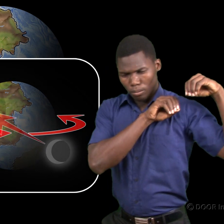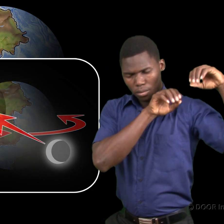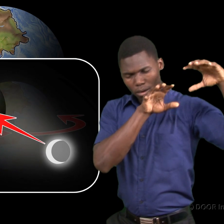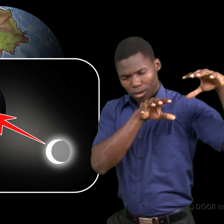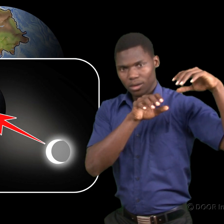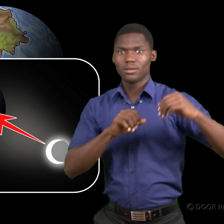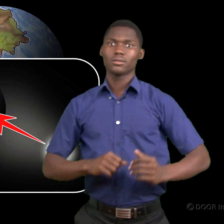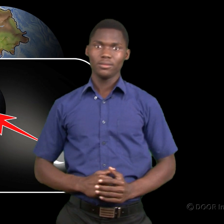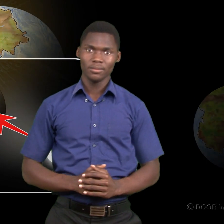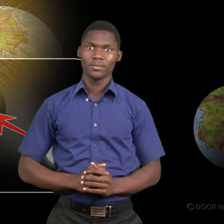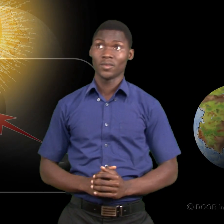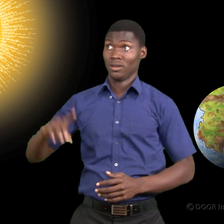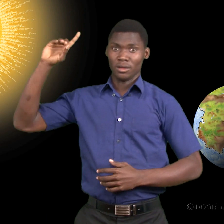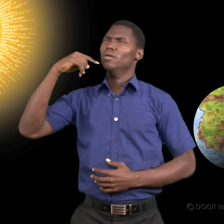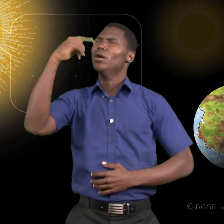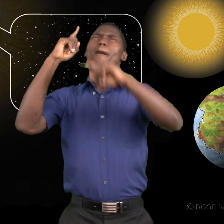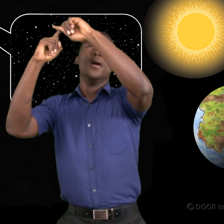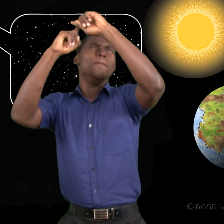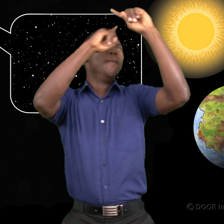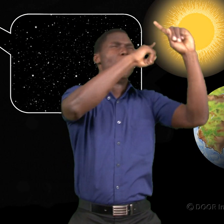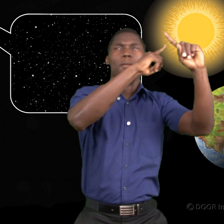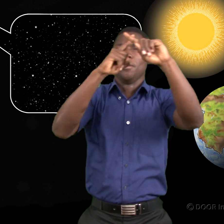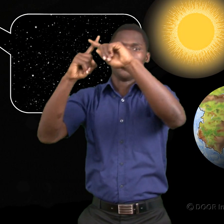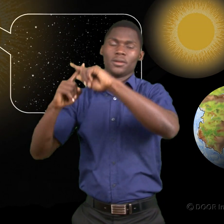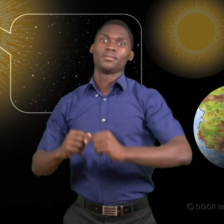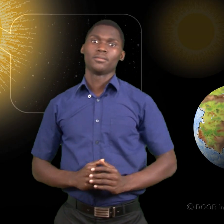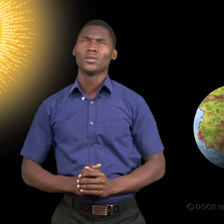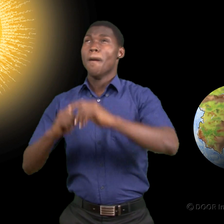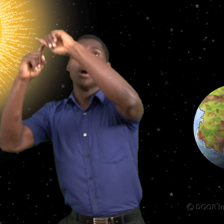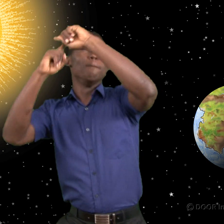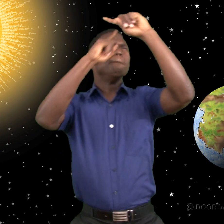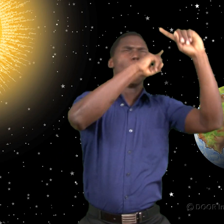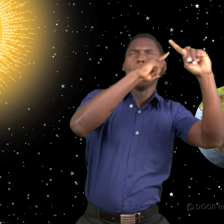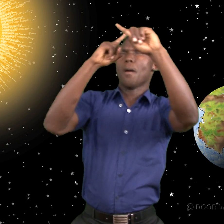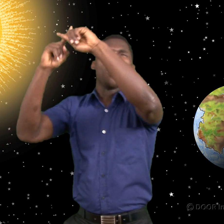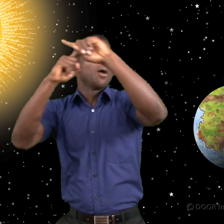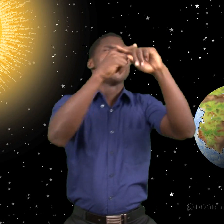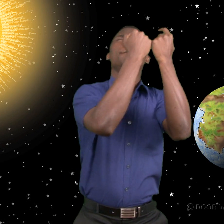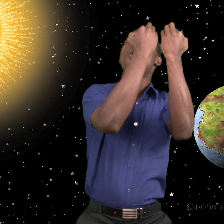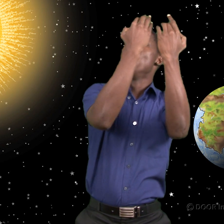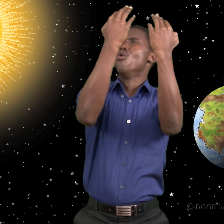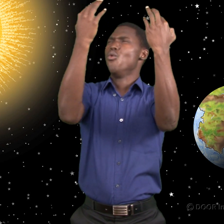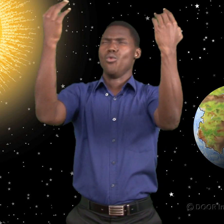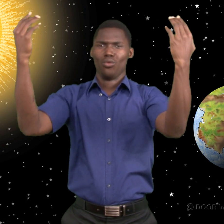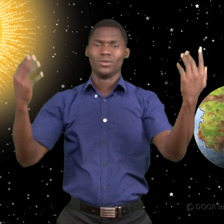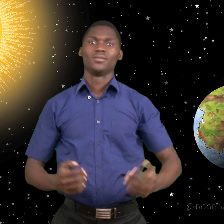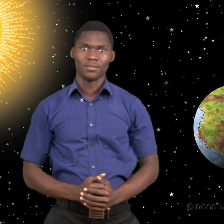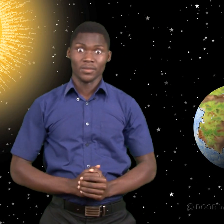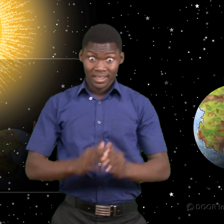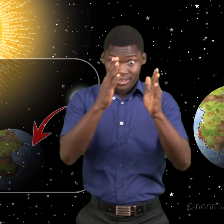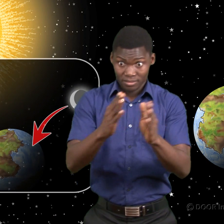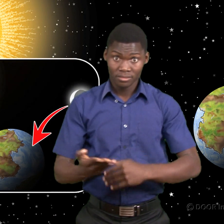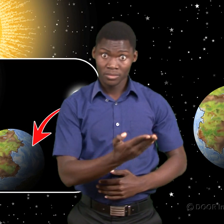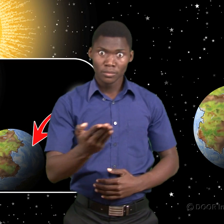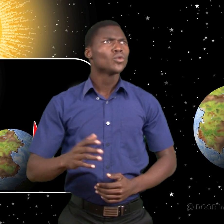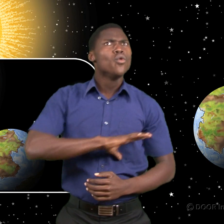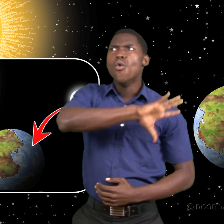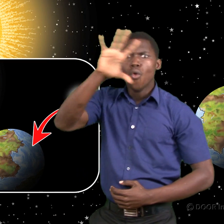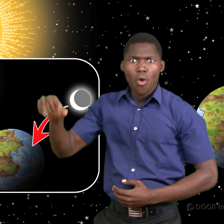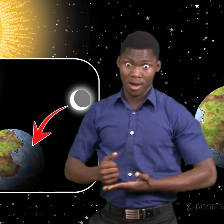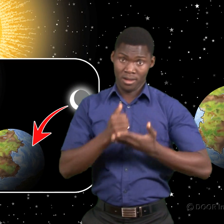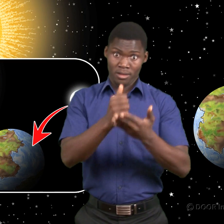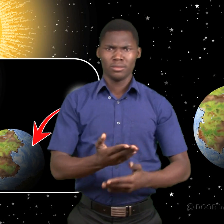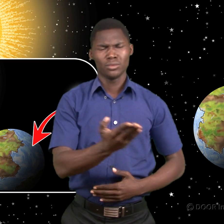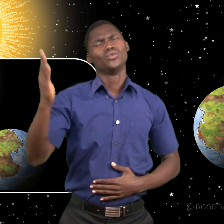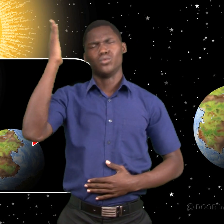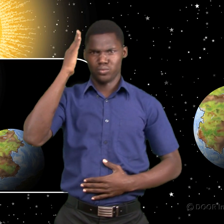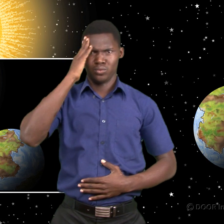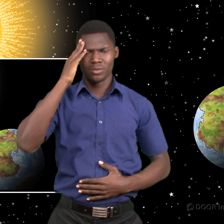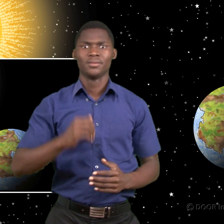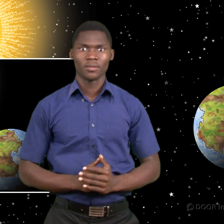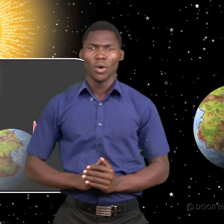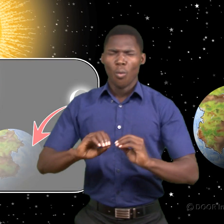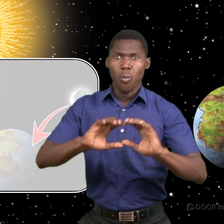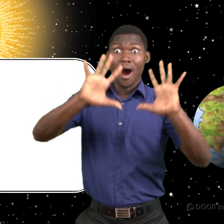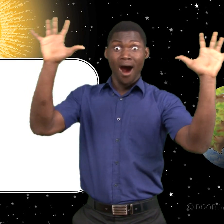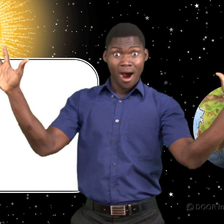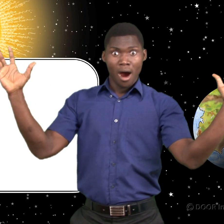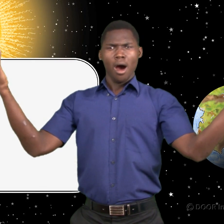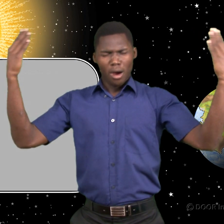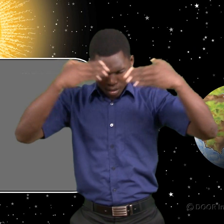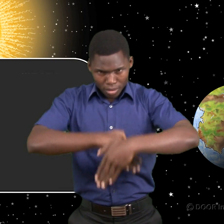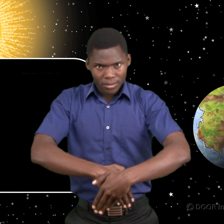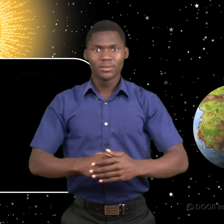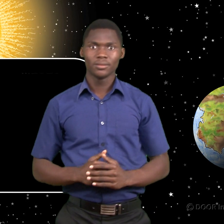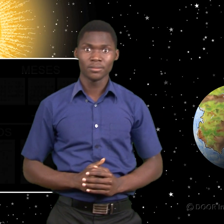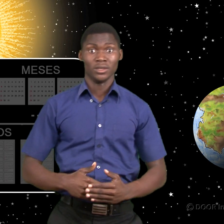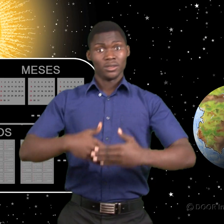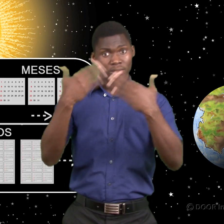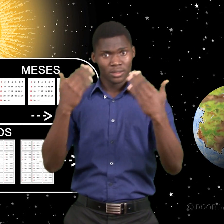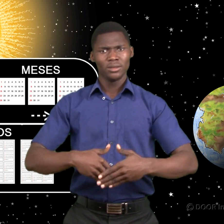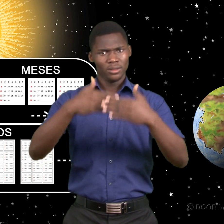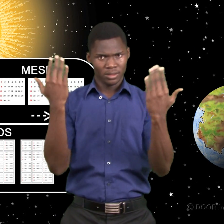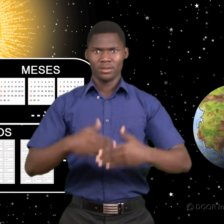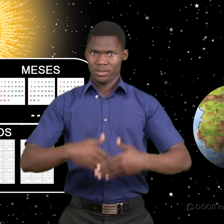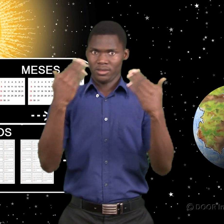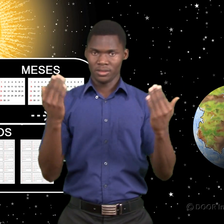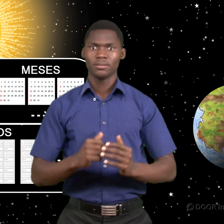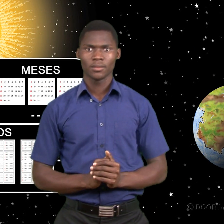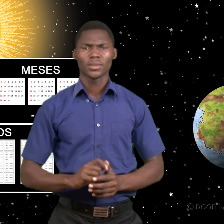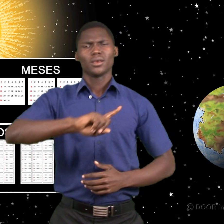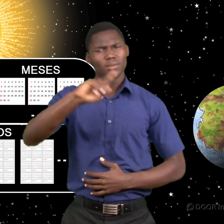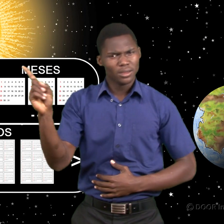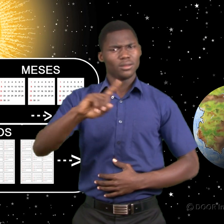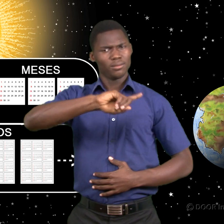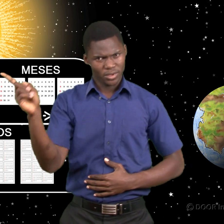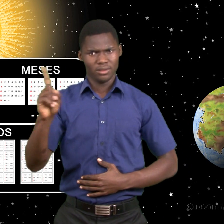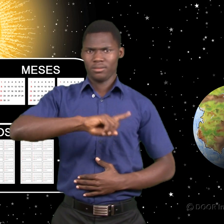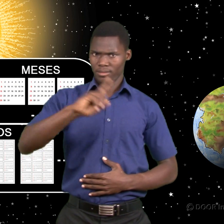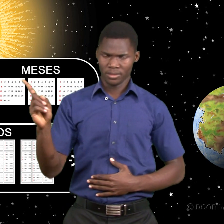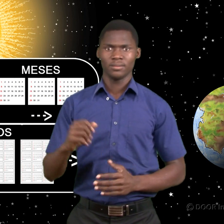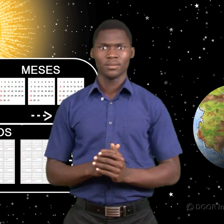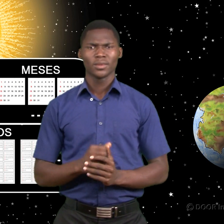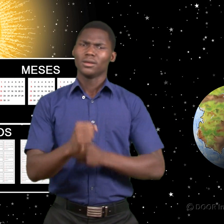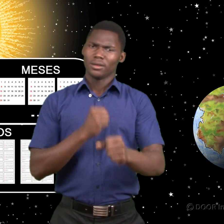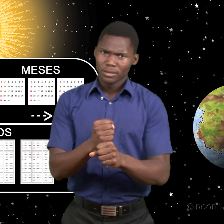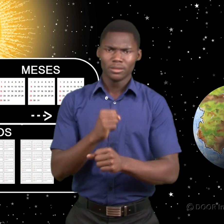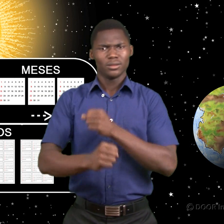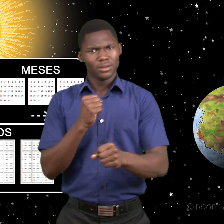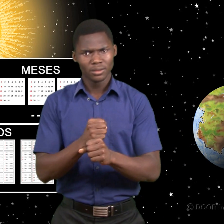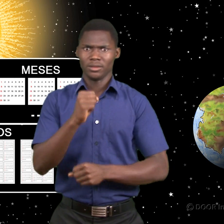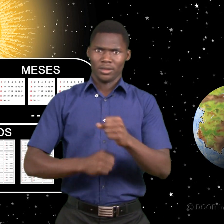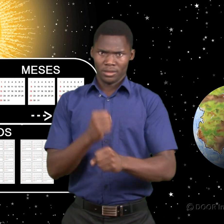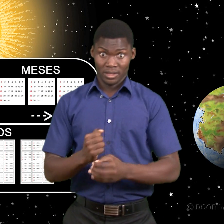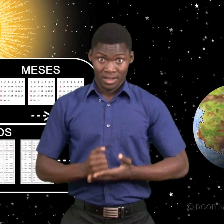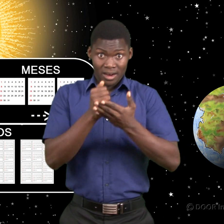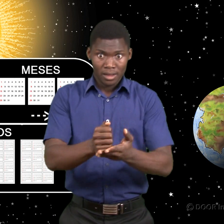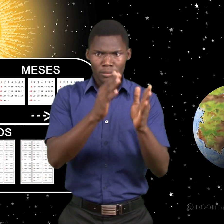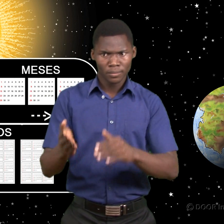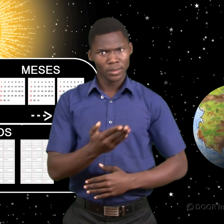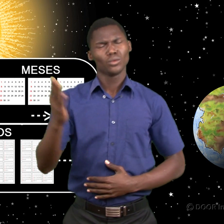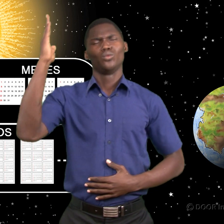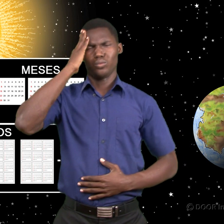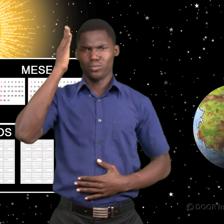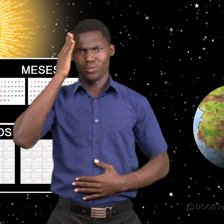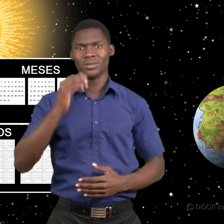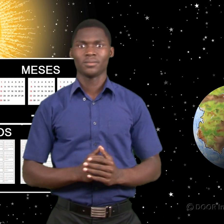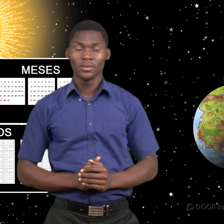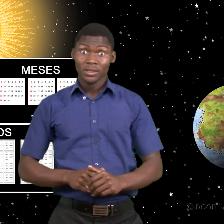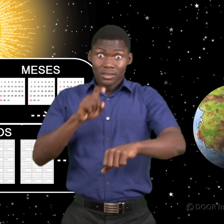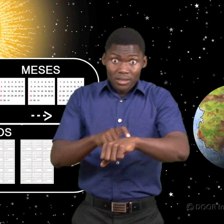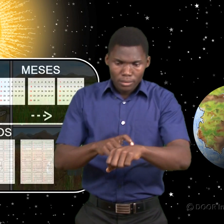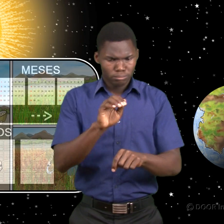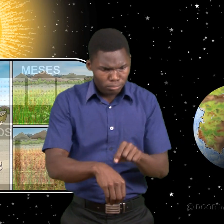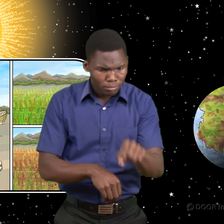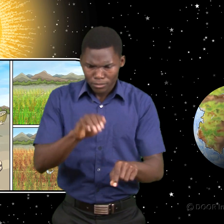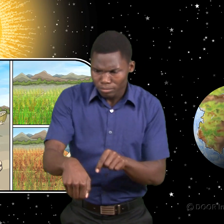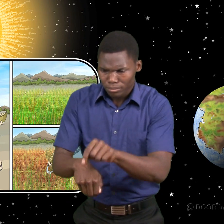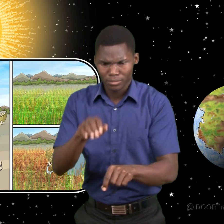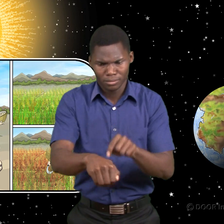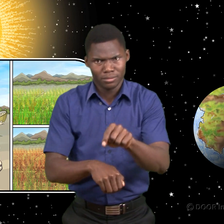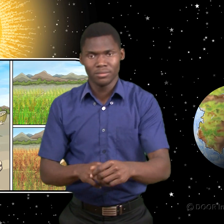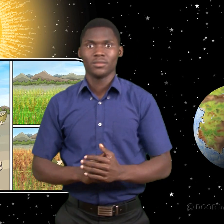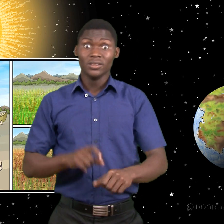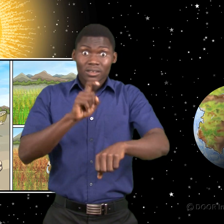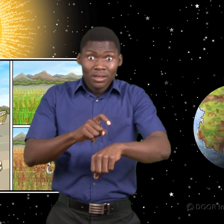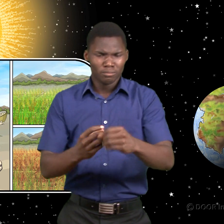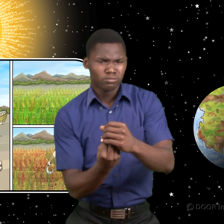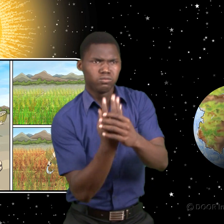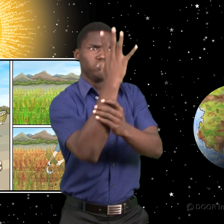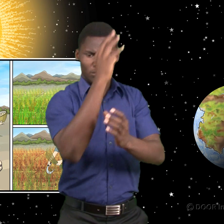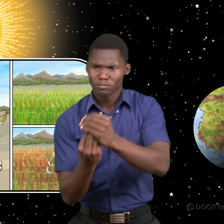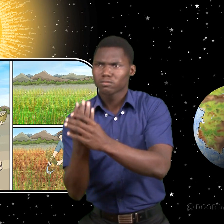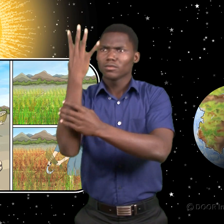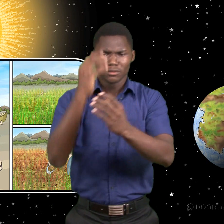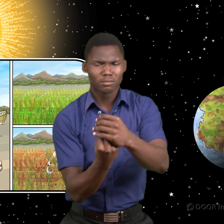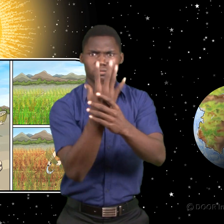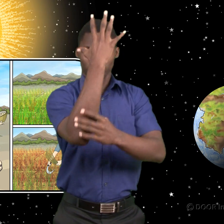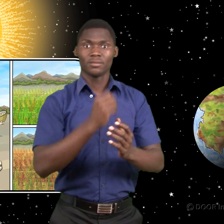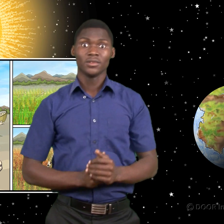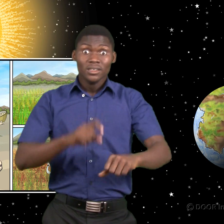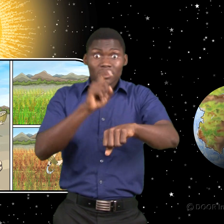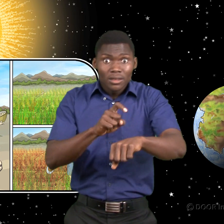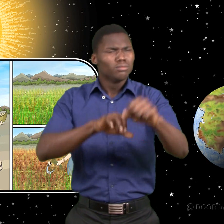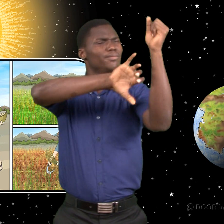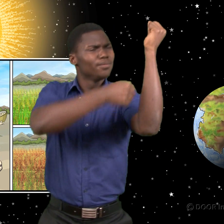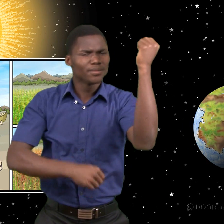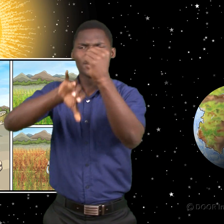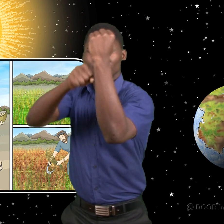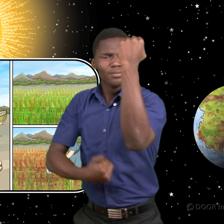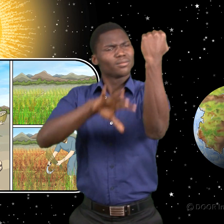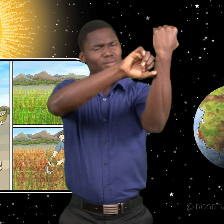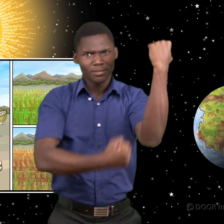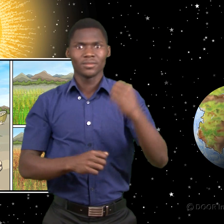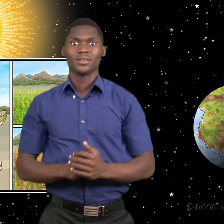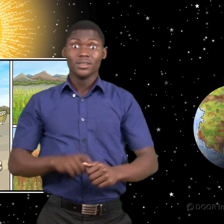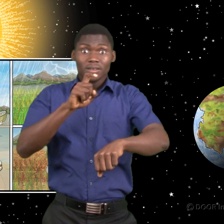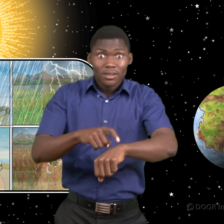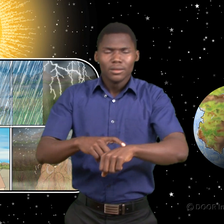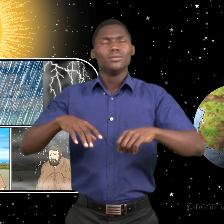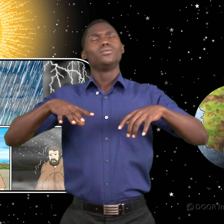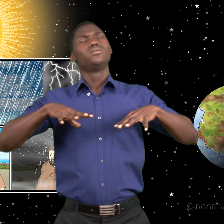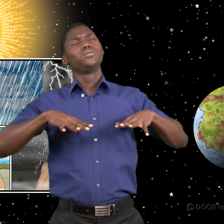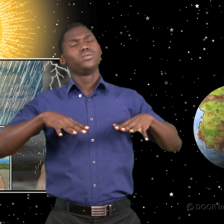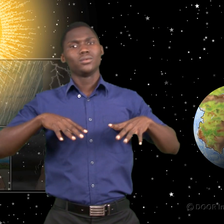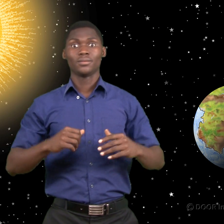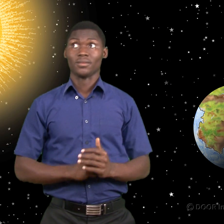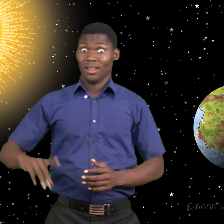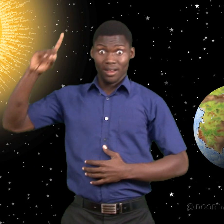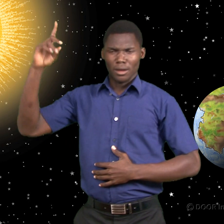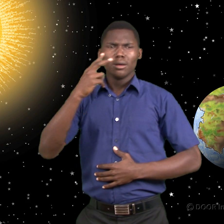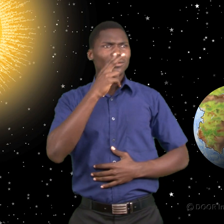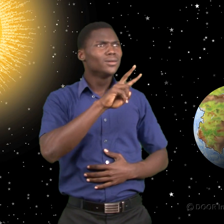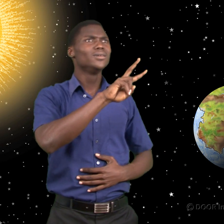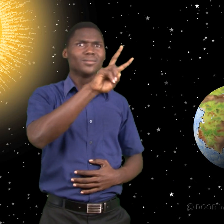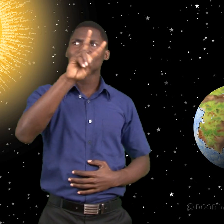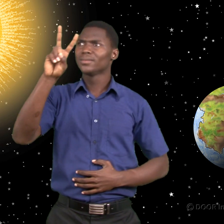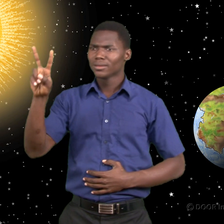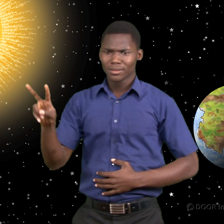God made two great lights: the greater light to rule the day and the lesser light to rule the night. And He made the stars as well. God set these lights in the expanse of the sky to shine upon the earth, to preside over the day and the night, and to separate the light from the darkness.